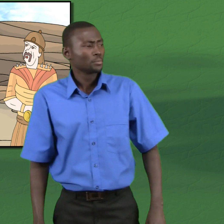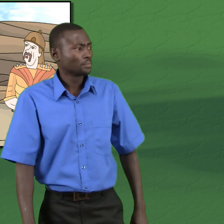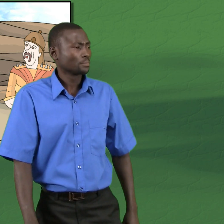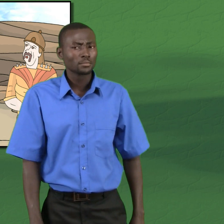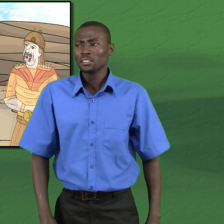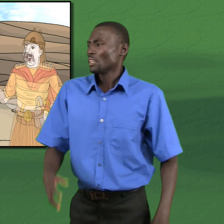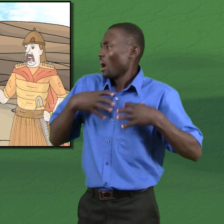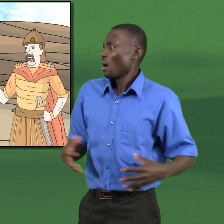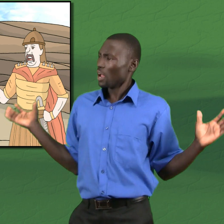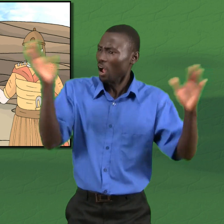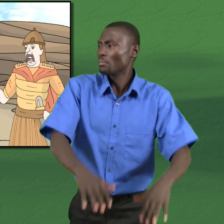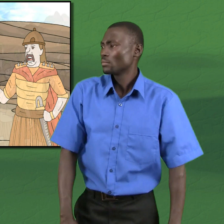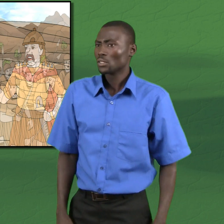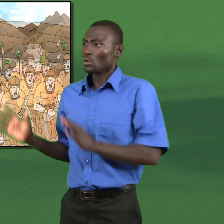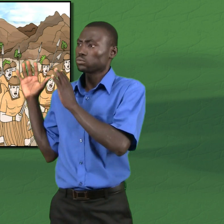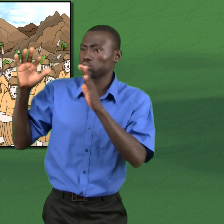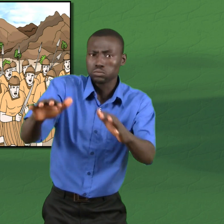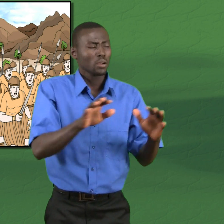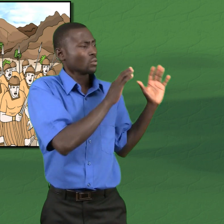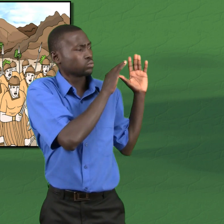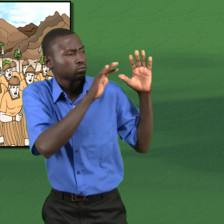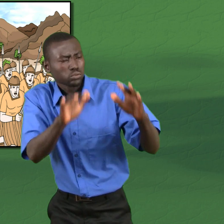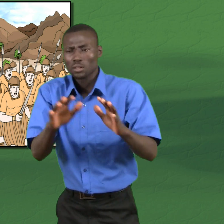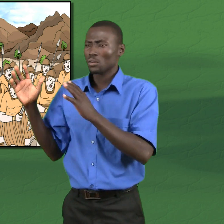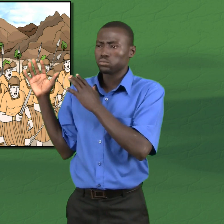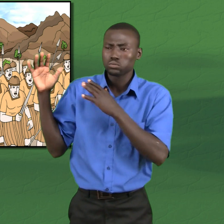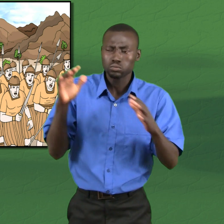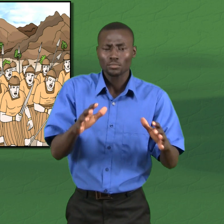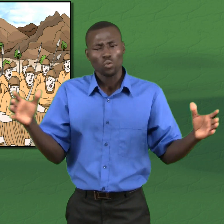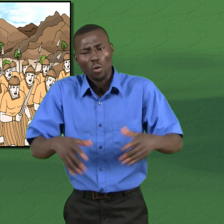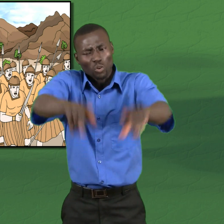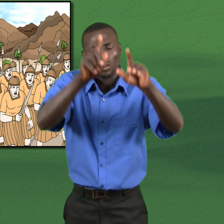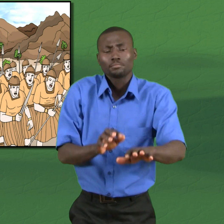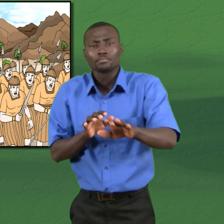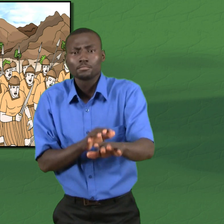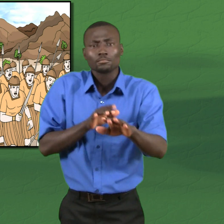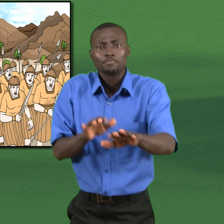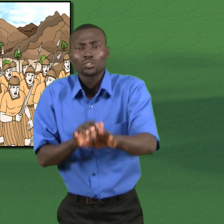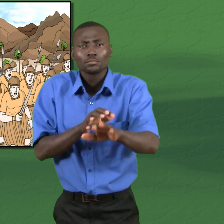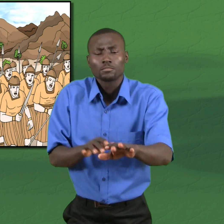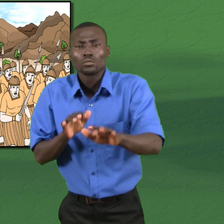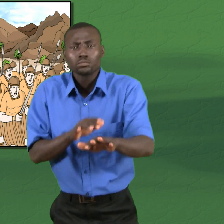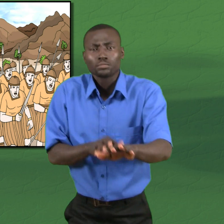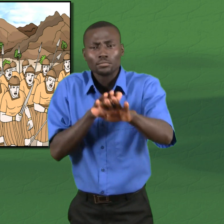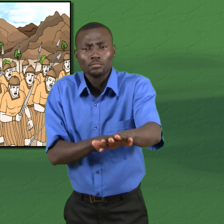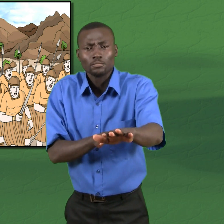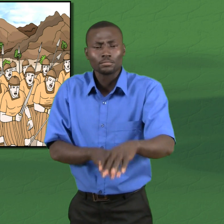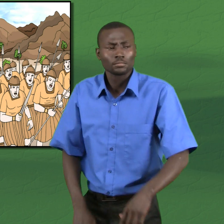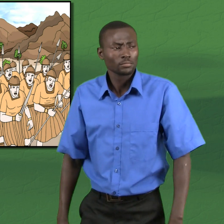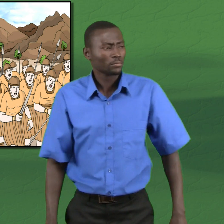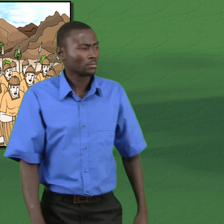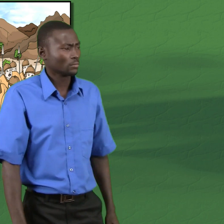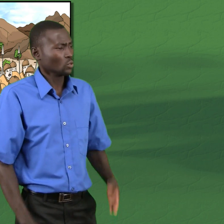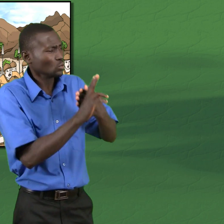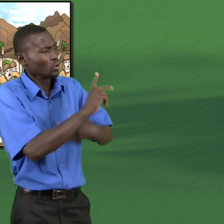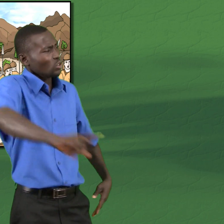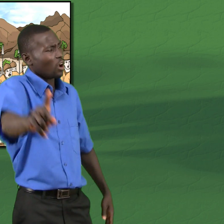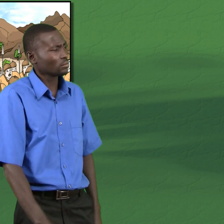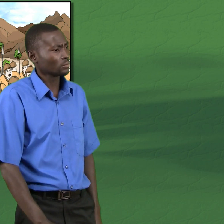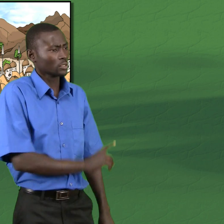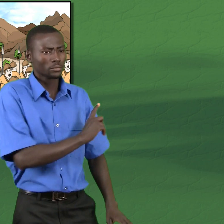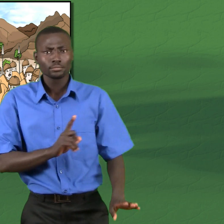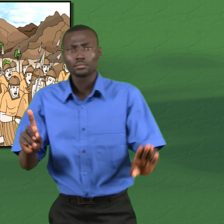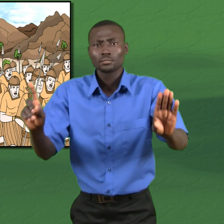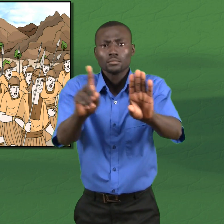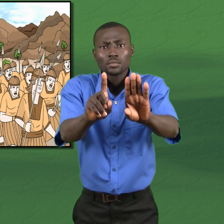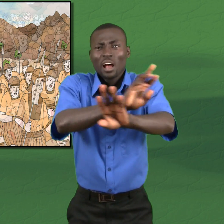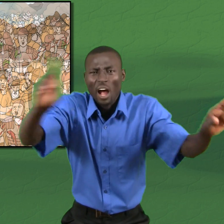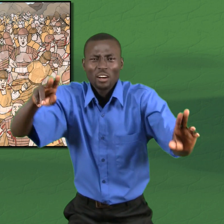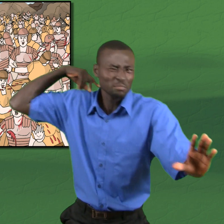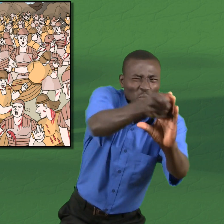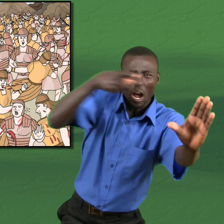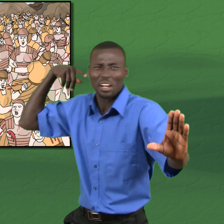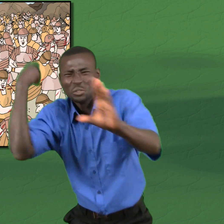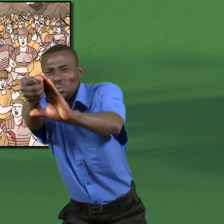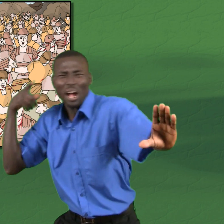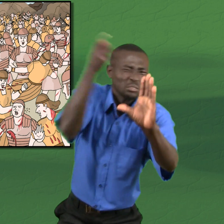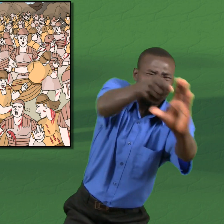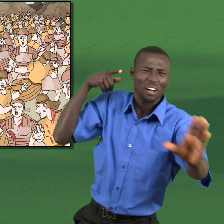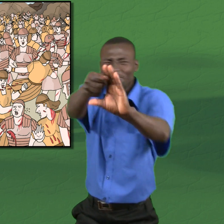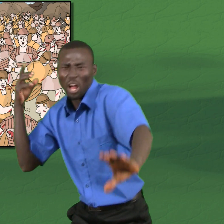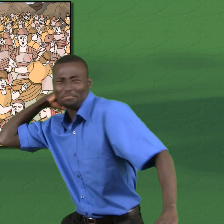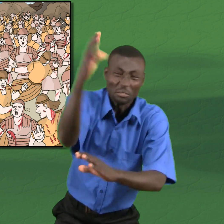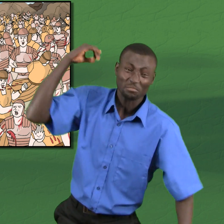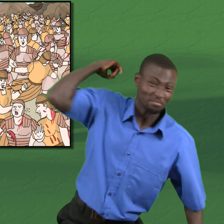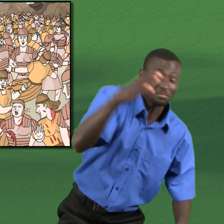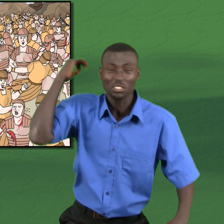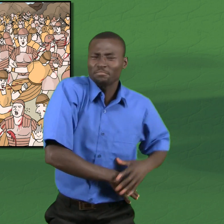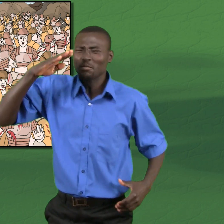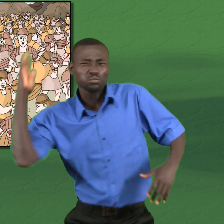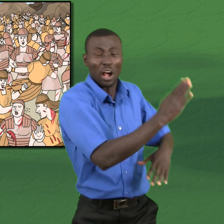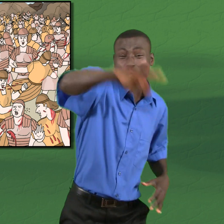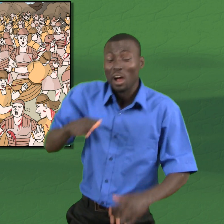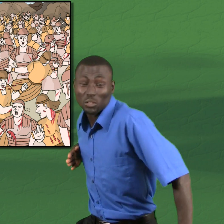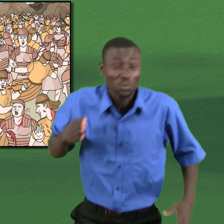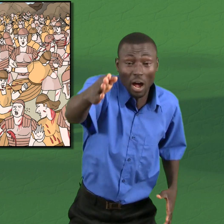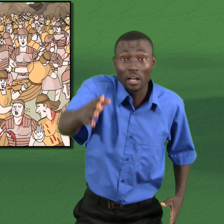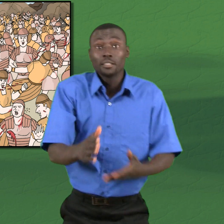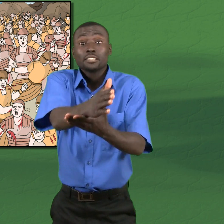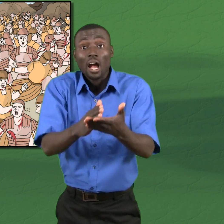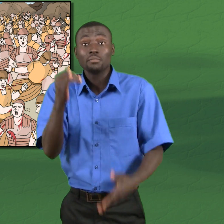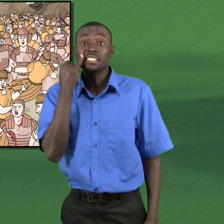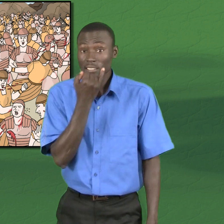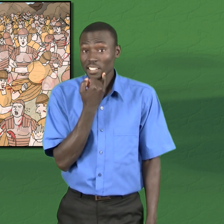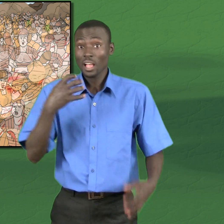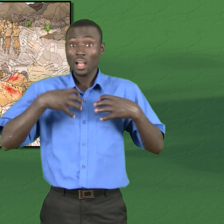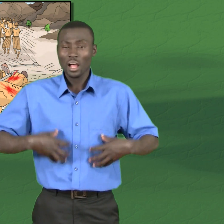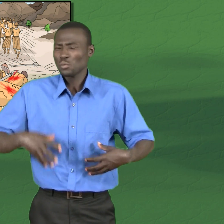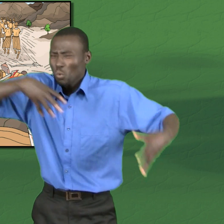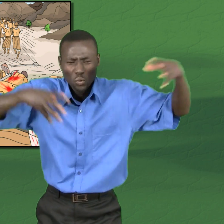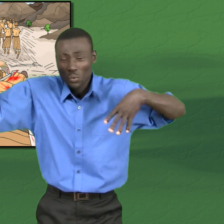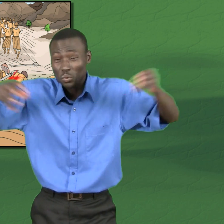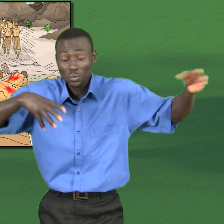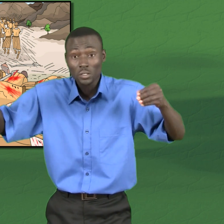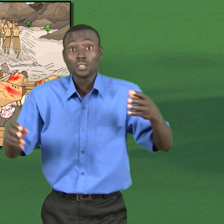So as Joab besieged the city, he assigned Uriah to a place where he saw the strongest enemy soldiers.